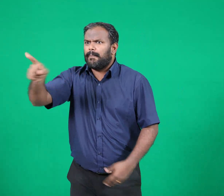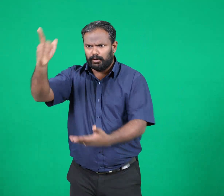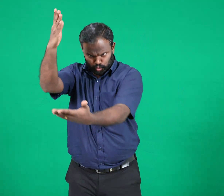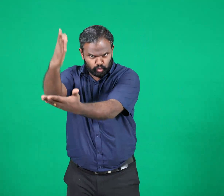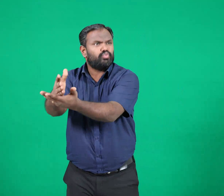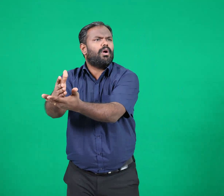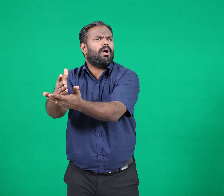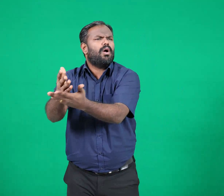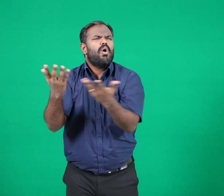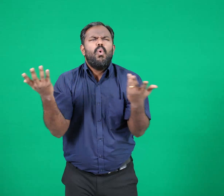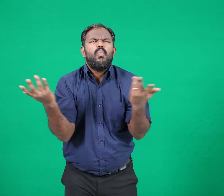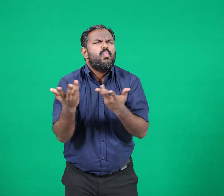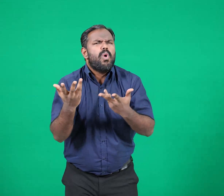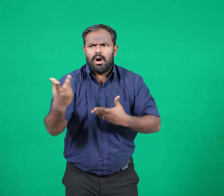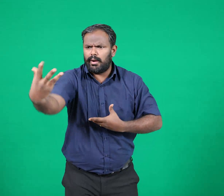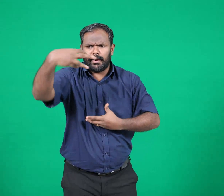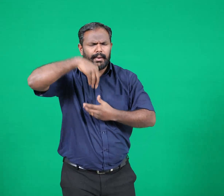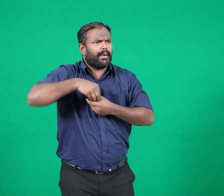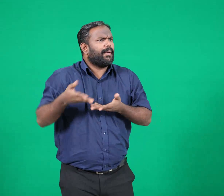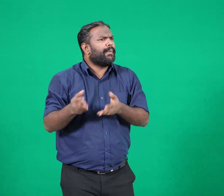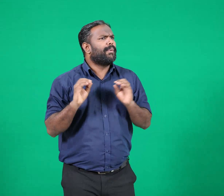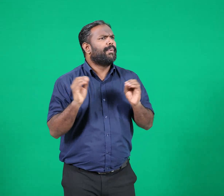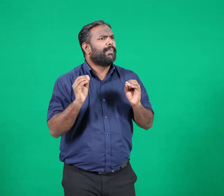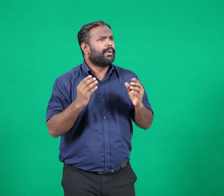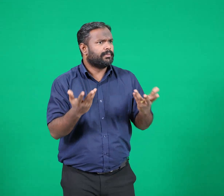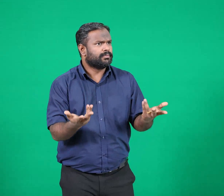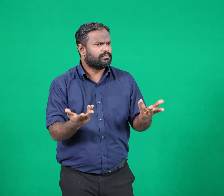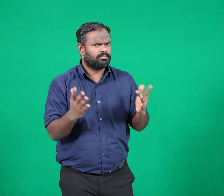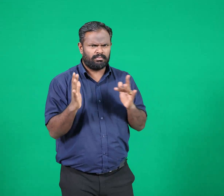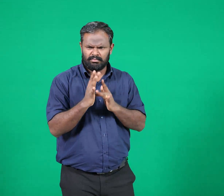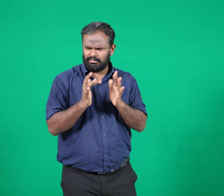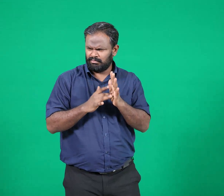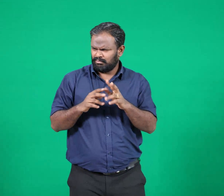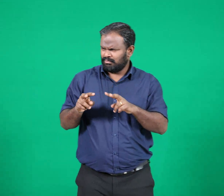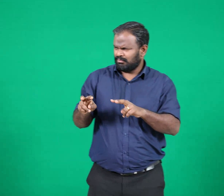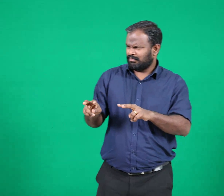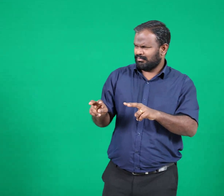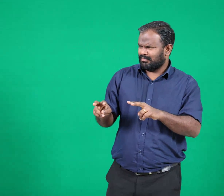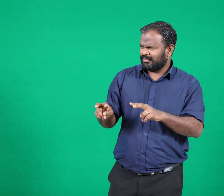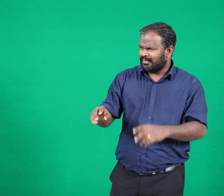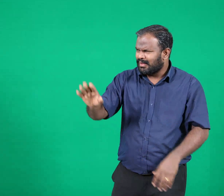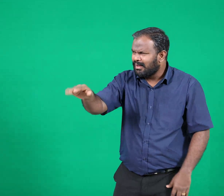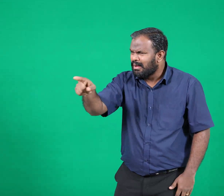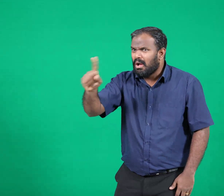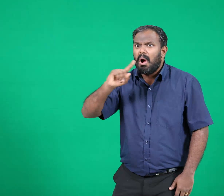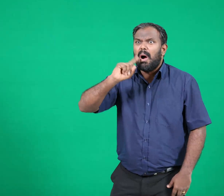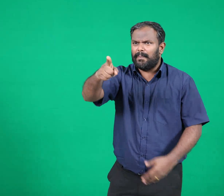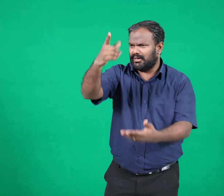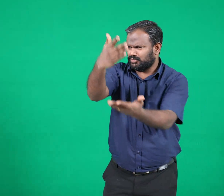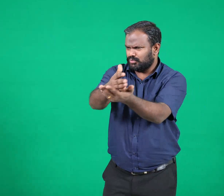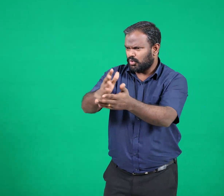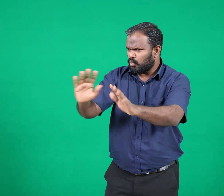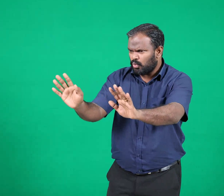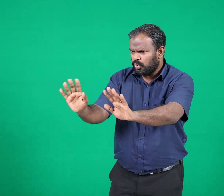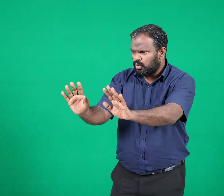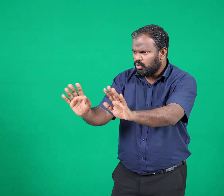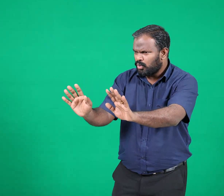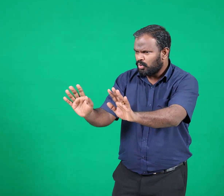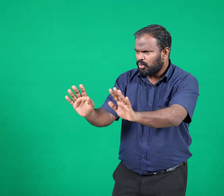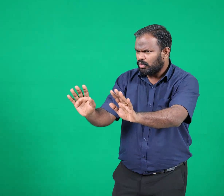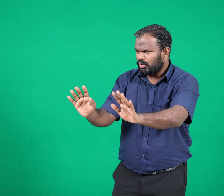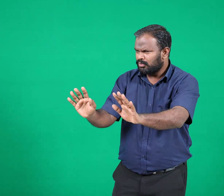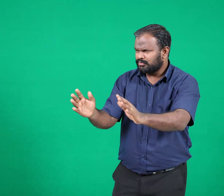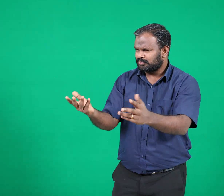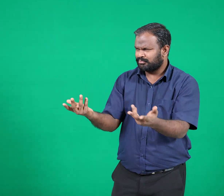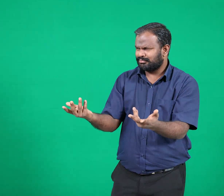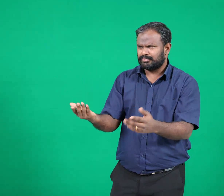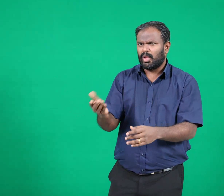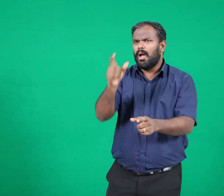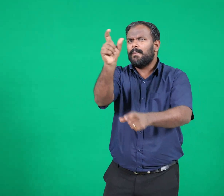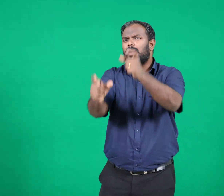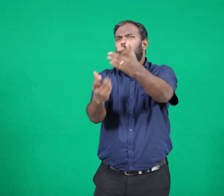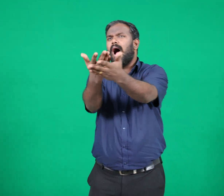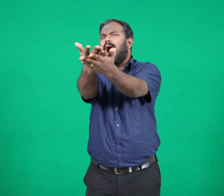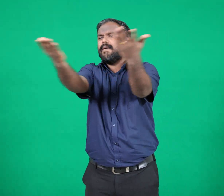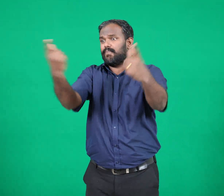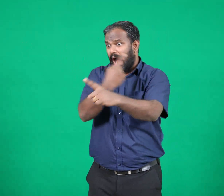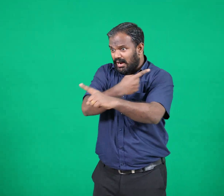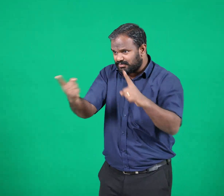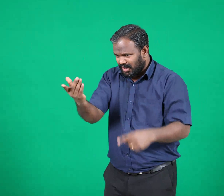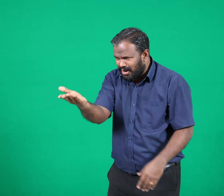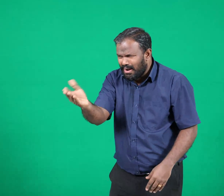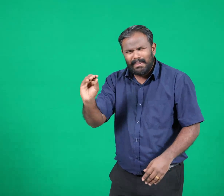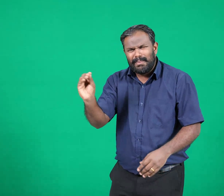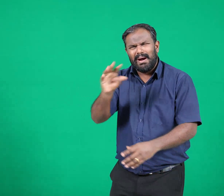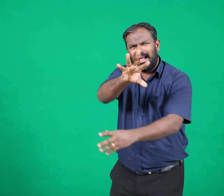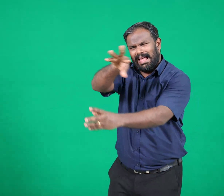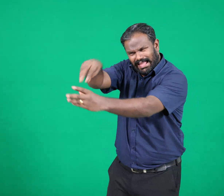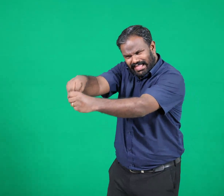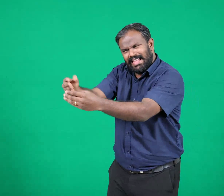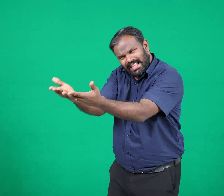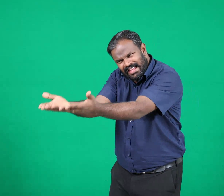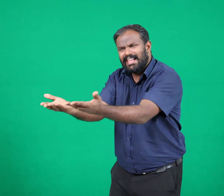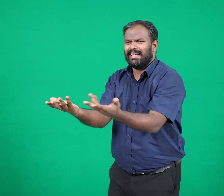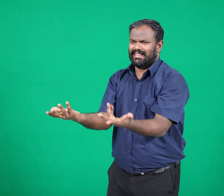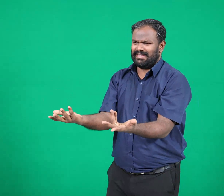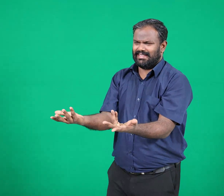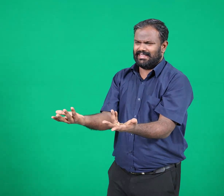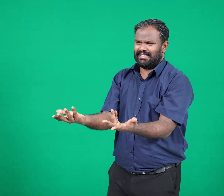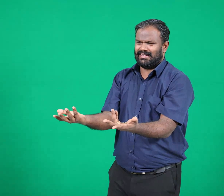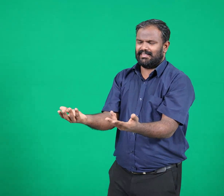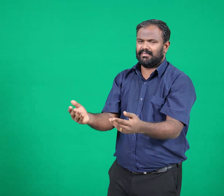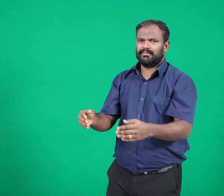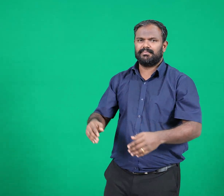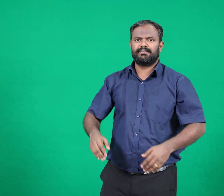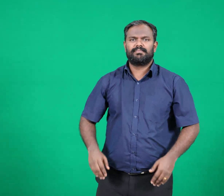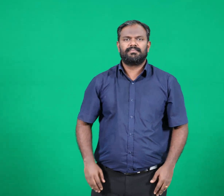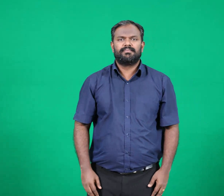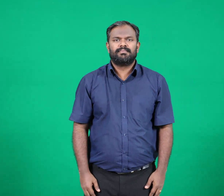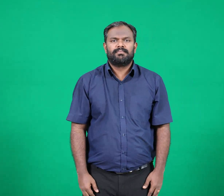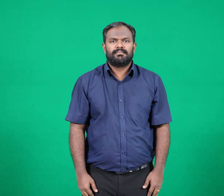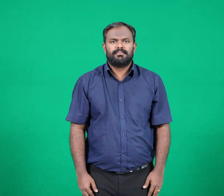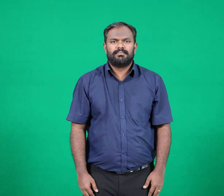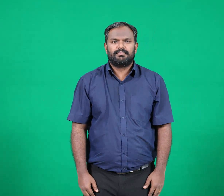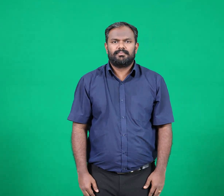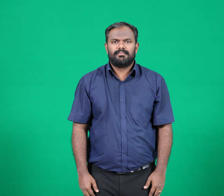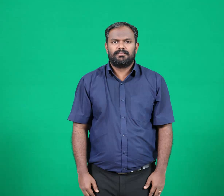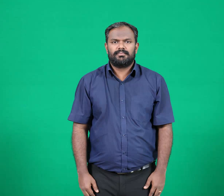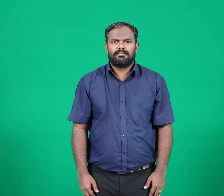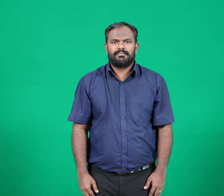"Do not stop him," Jesus replied, "for whoever is not against you is for you."